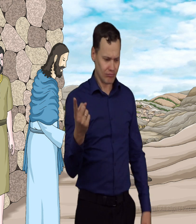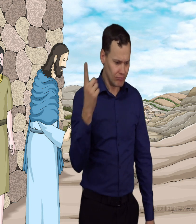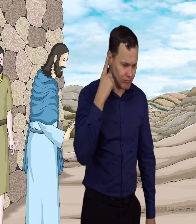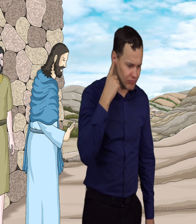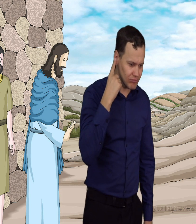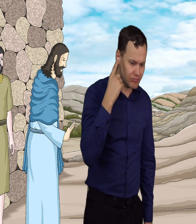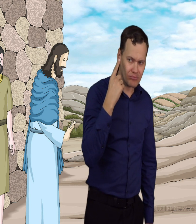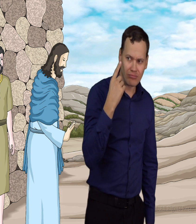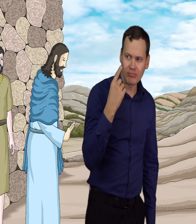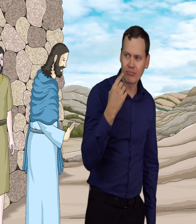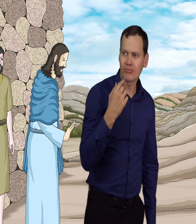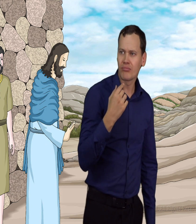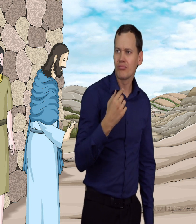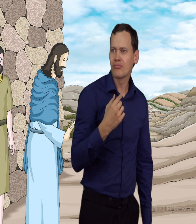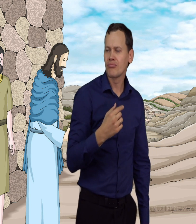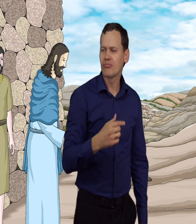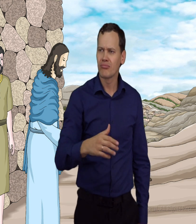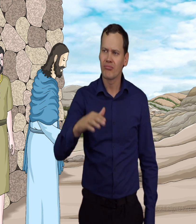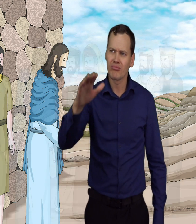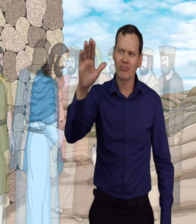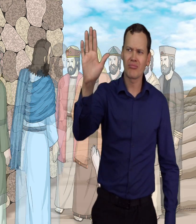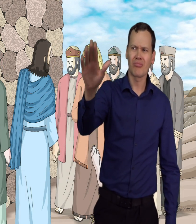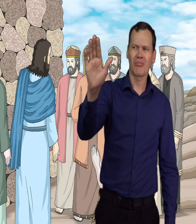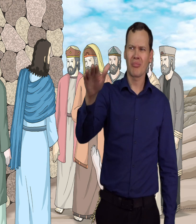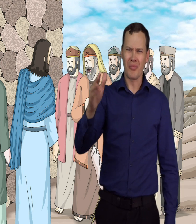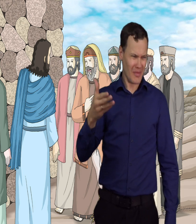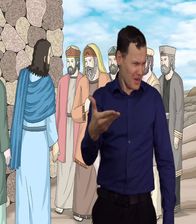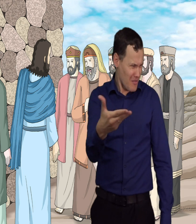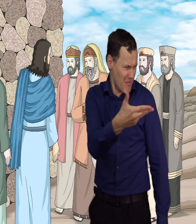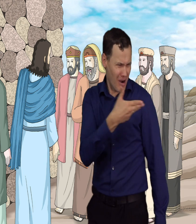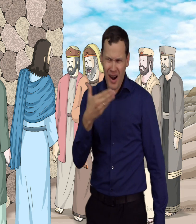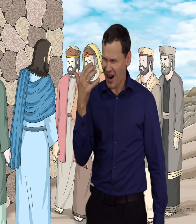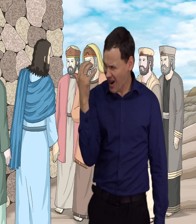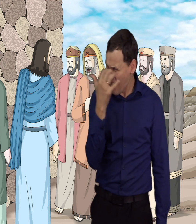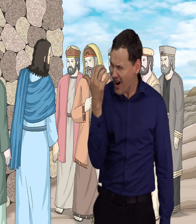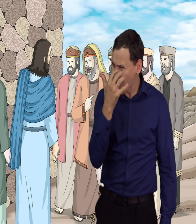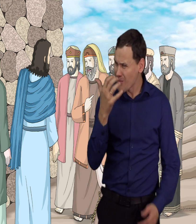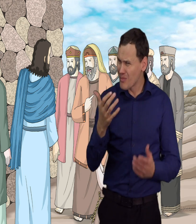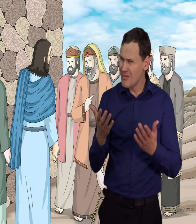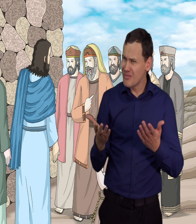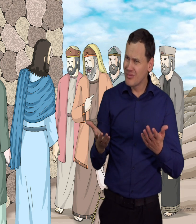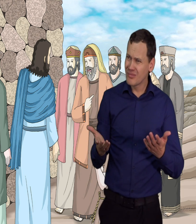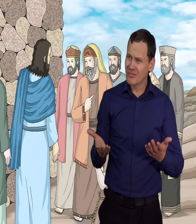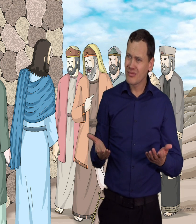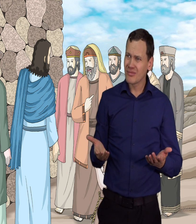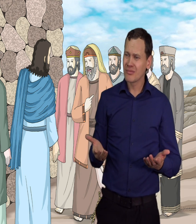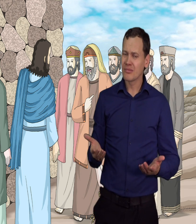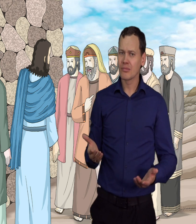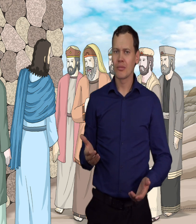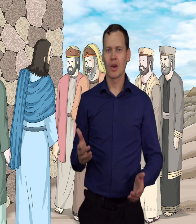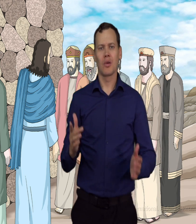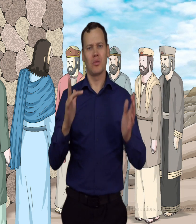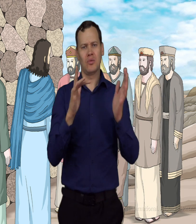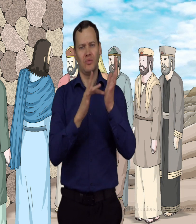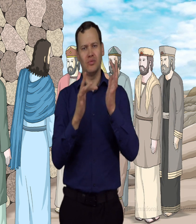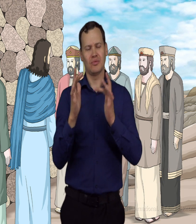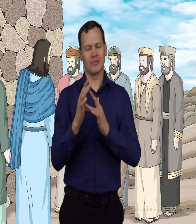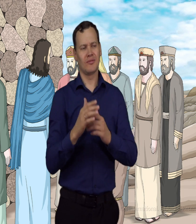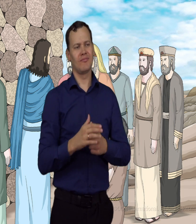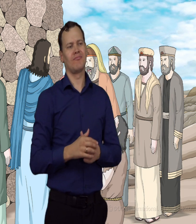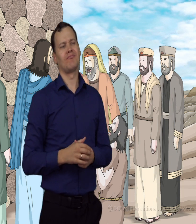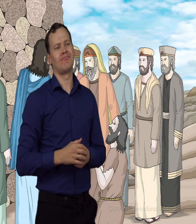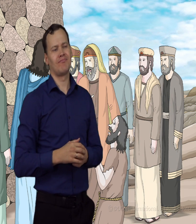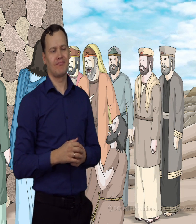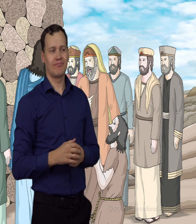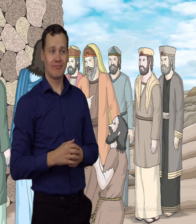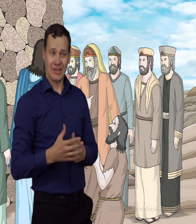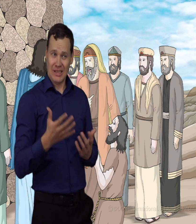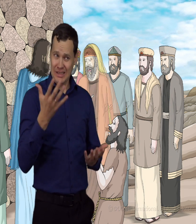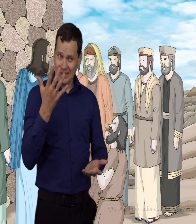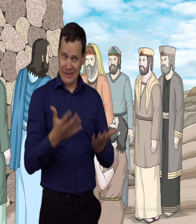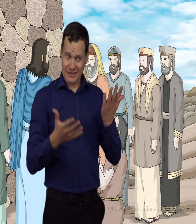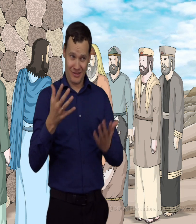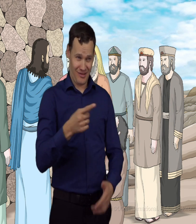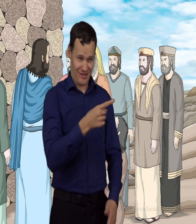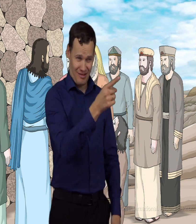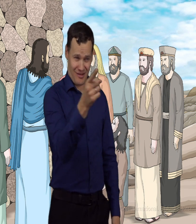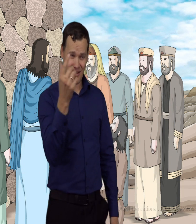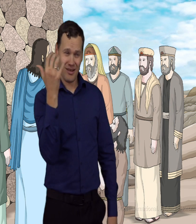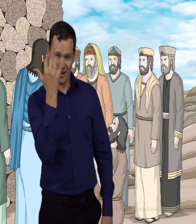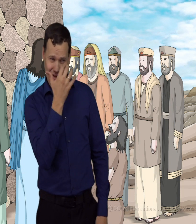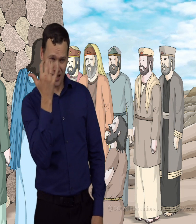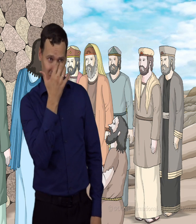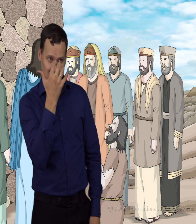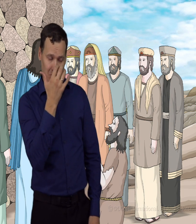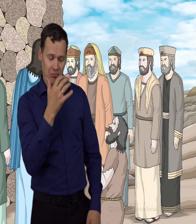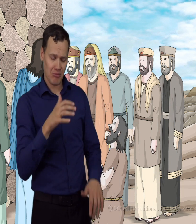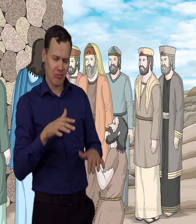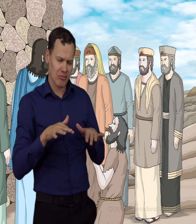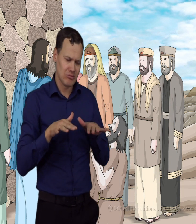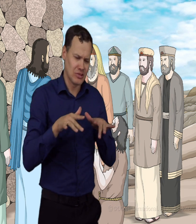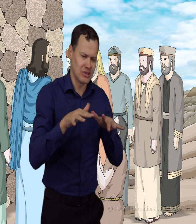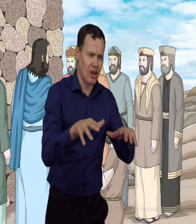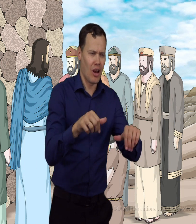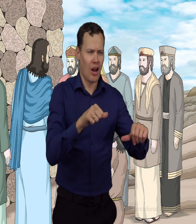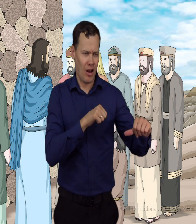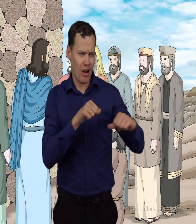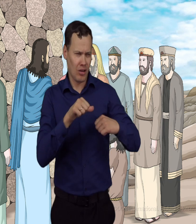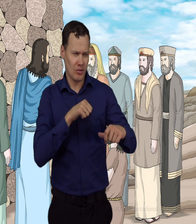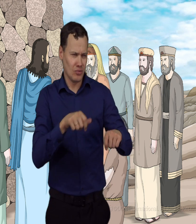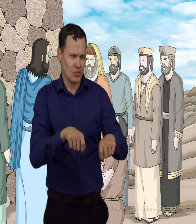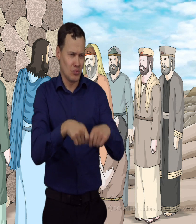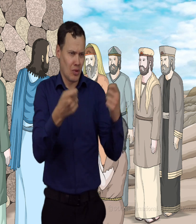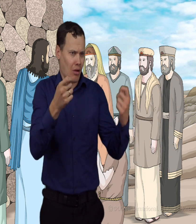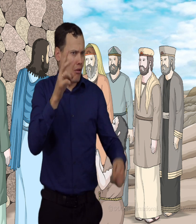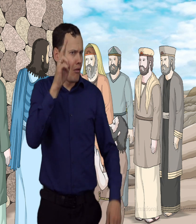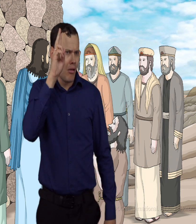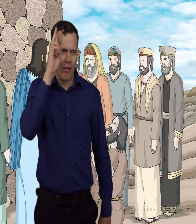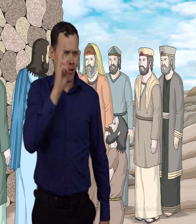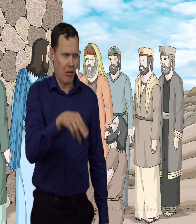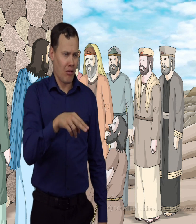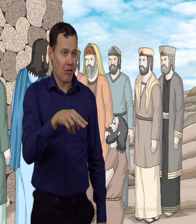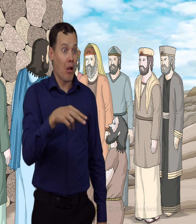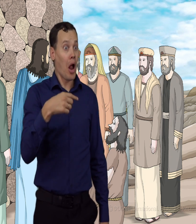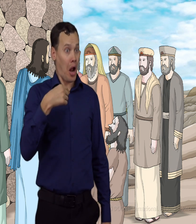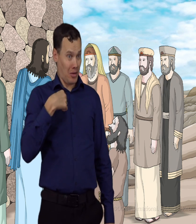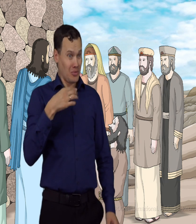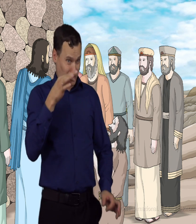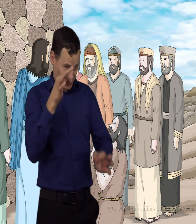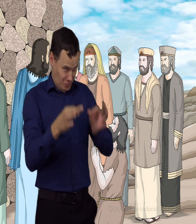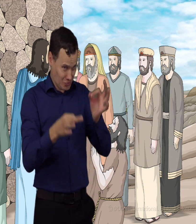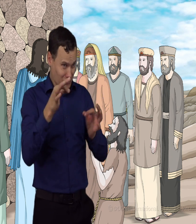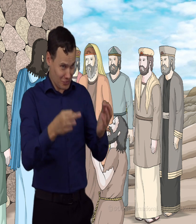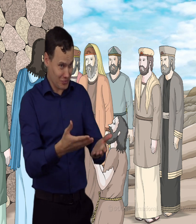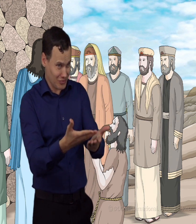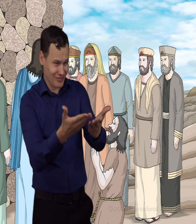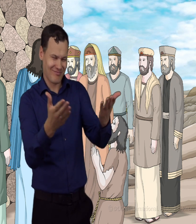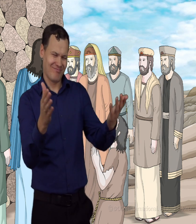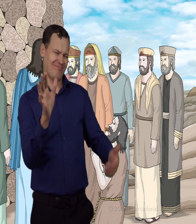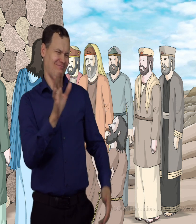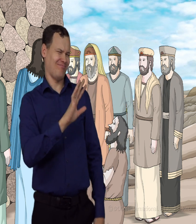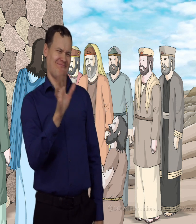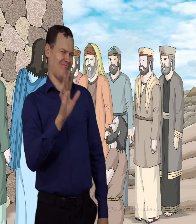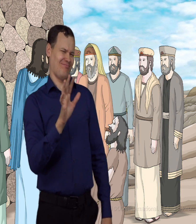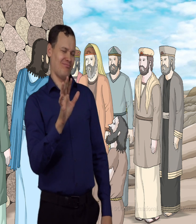Some of the Pharisees who were with Him heard this, and they asked Him, “Are we blind too?”